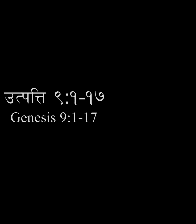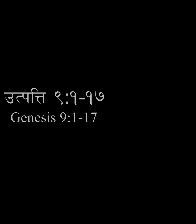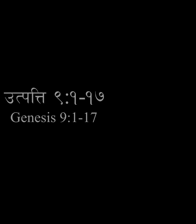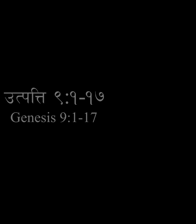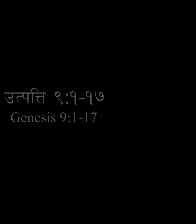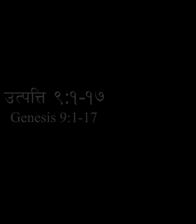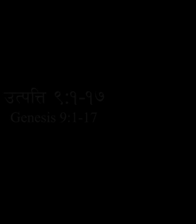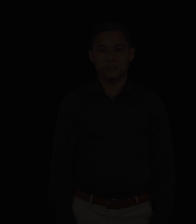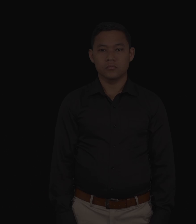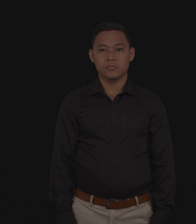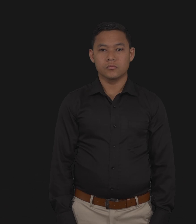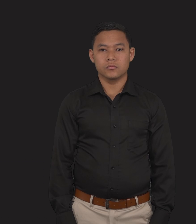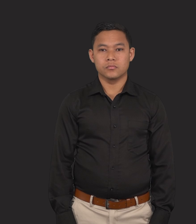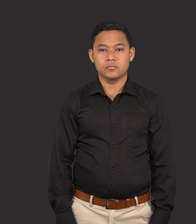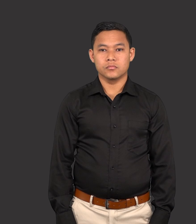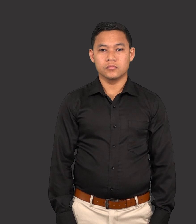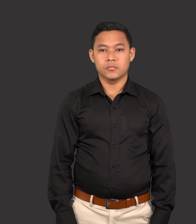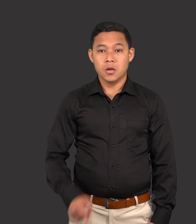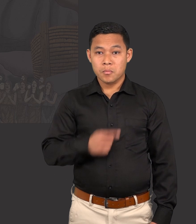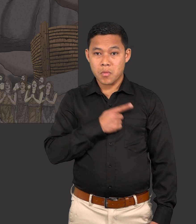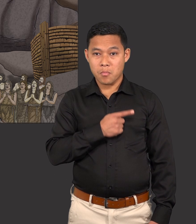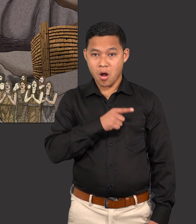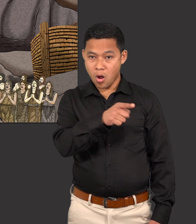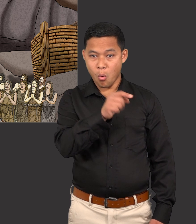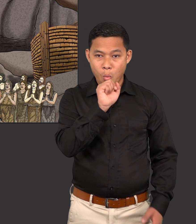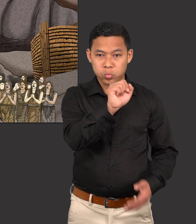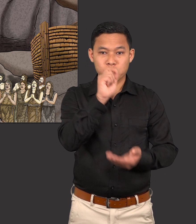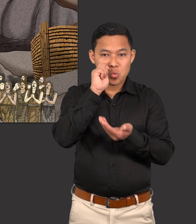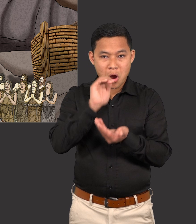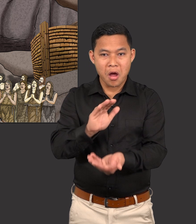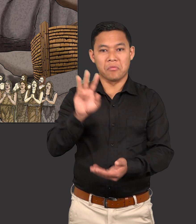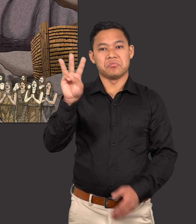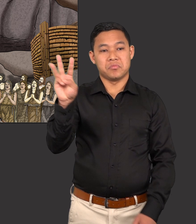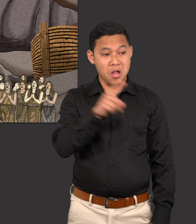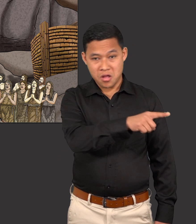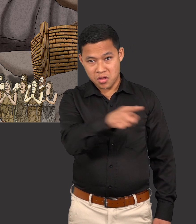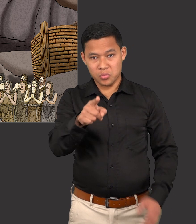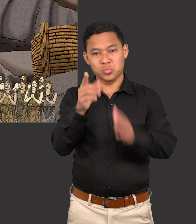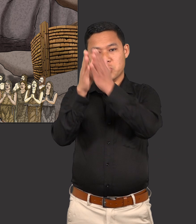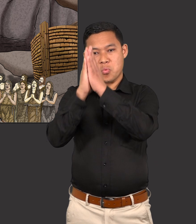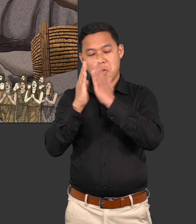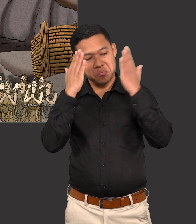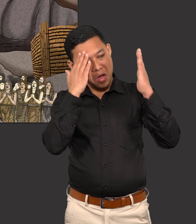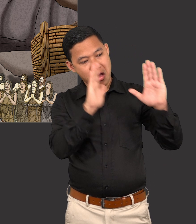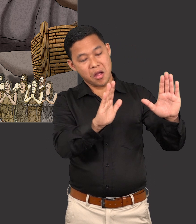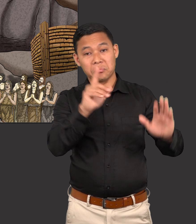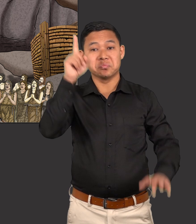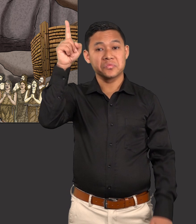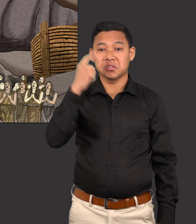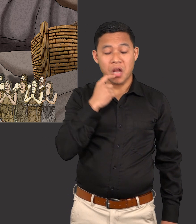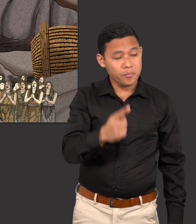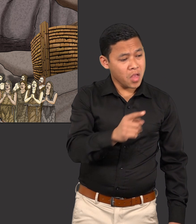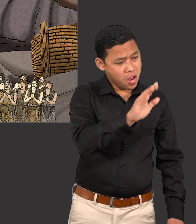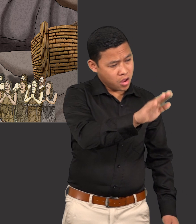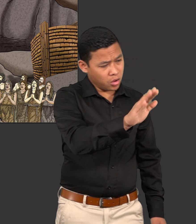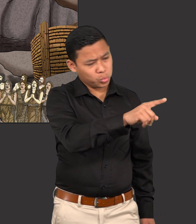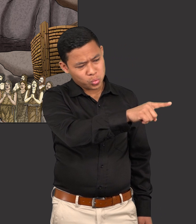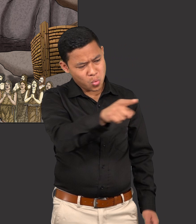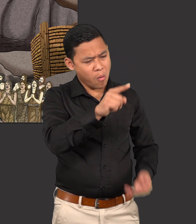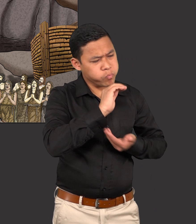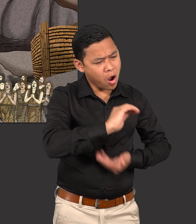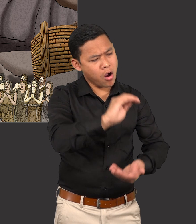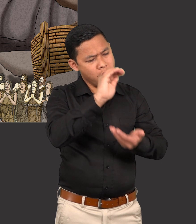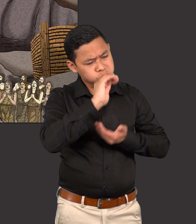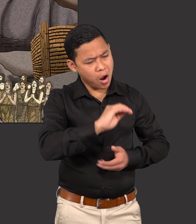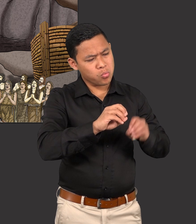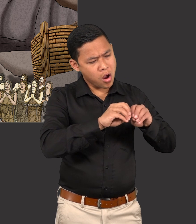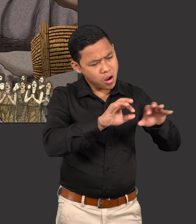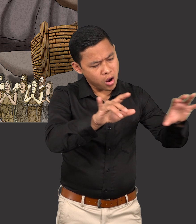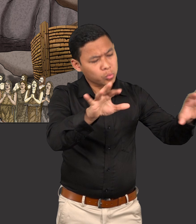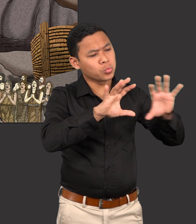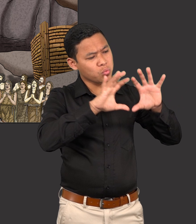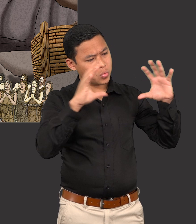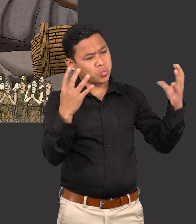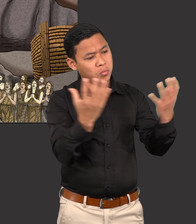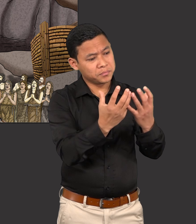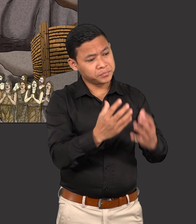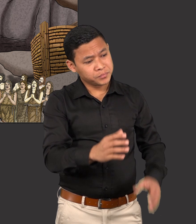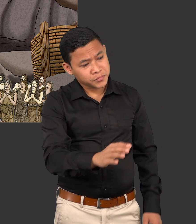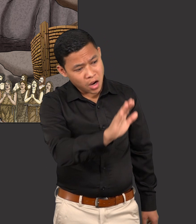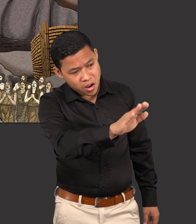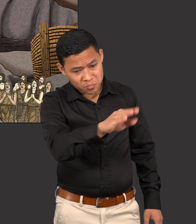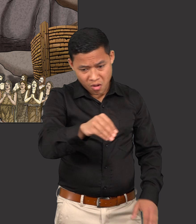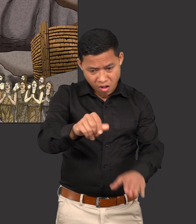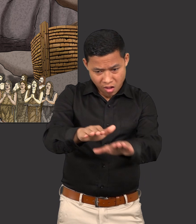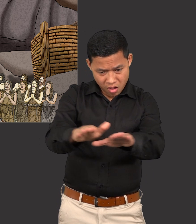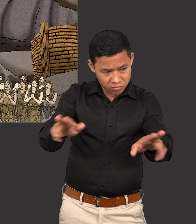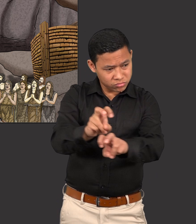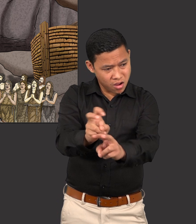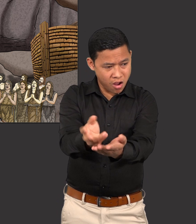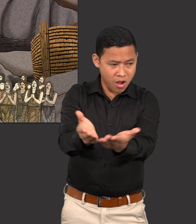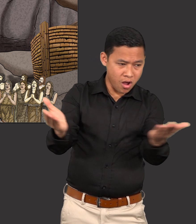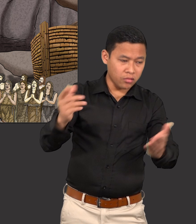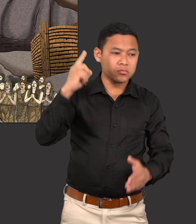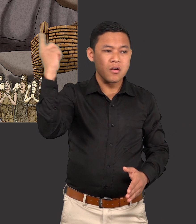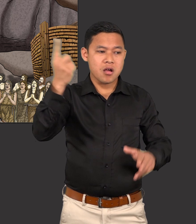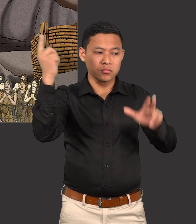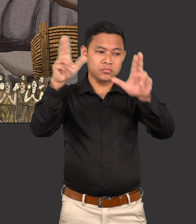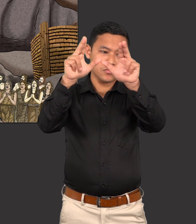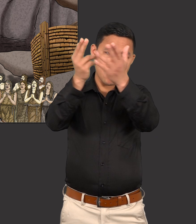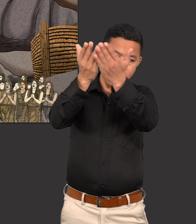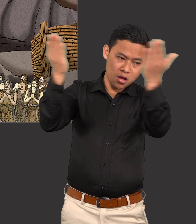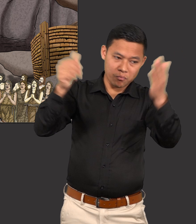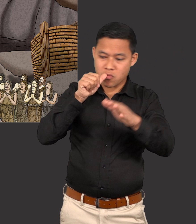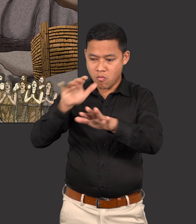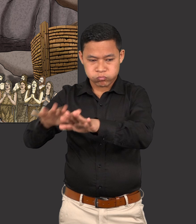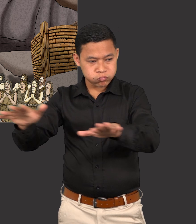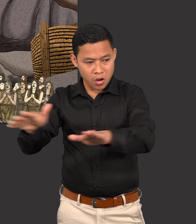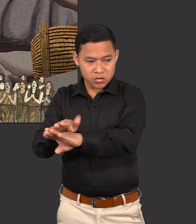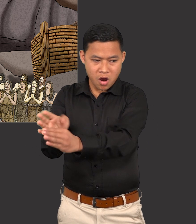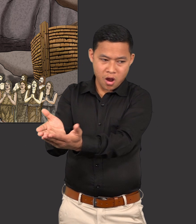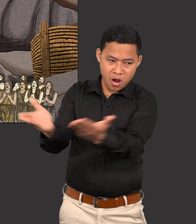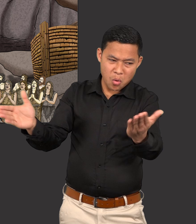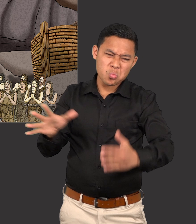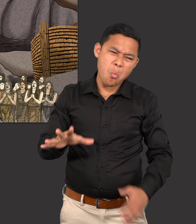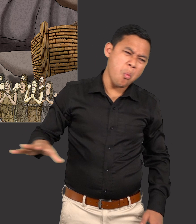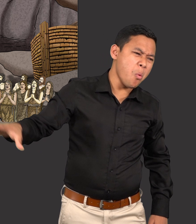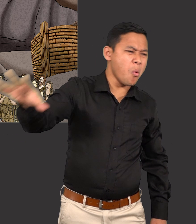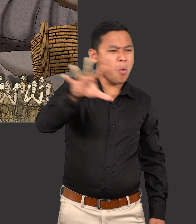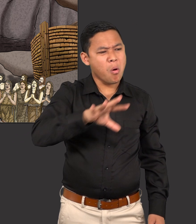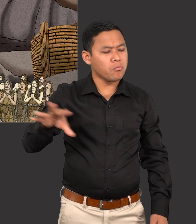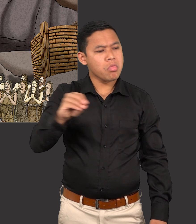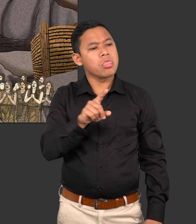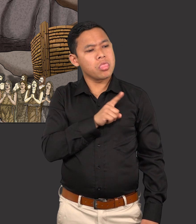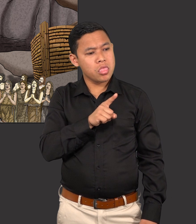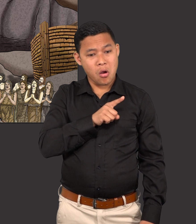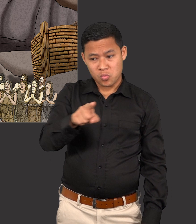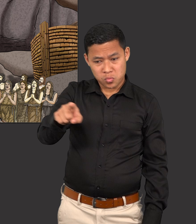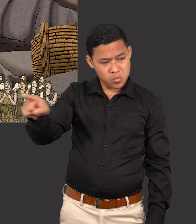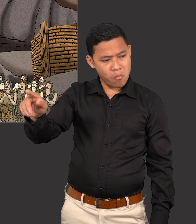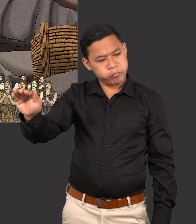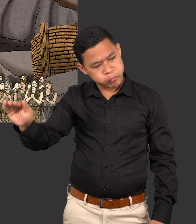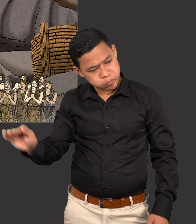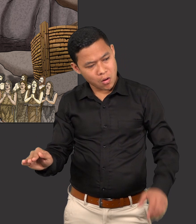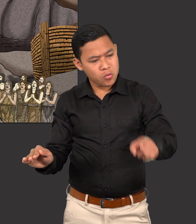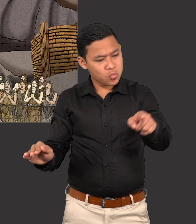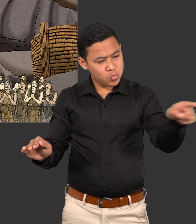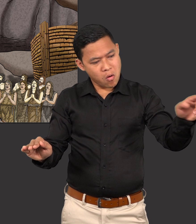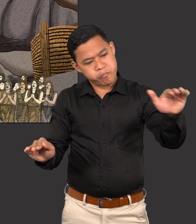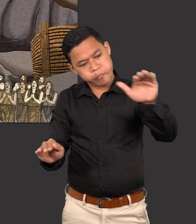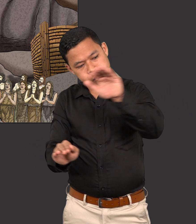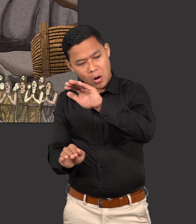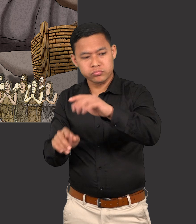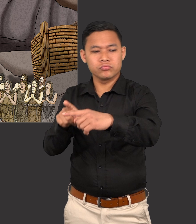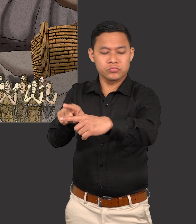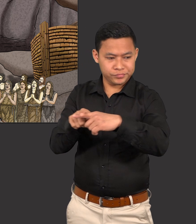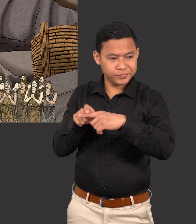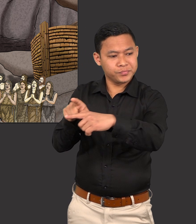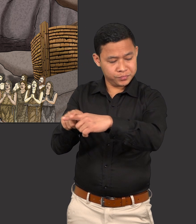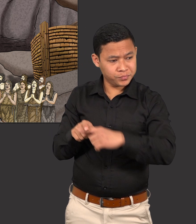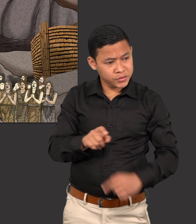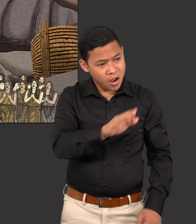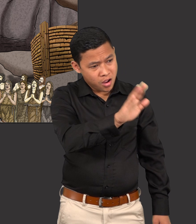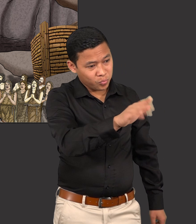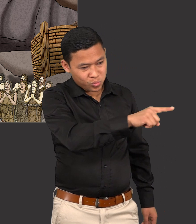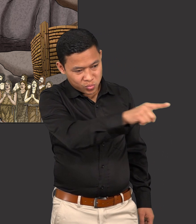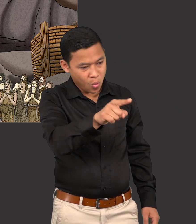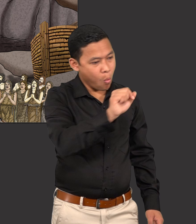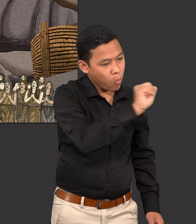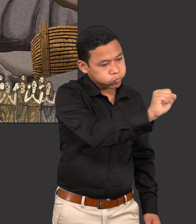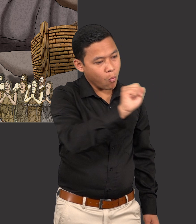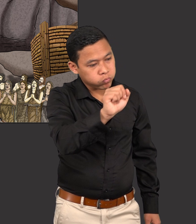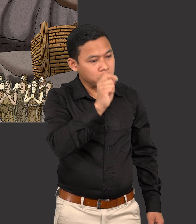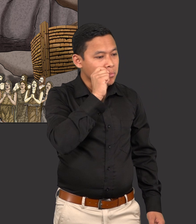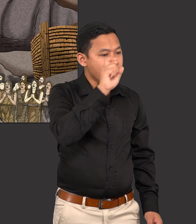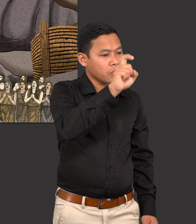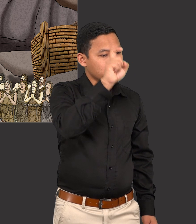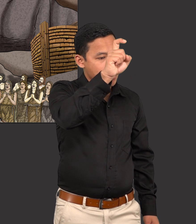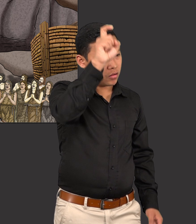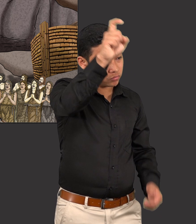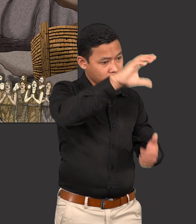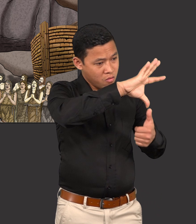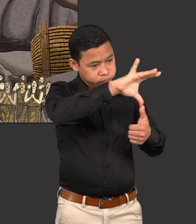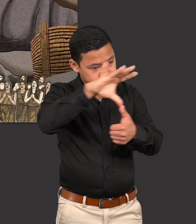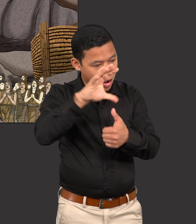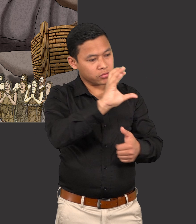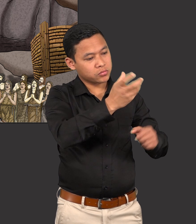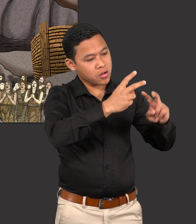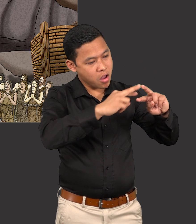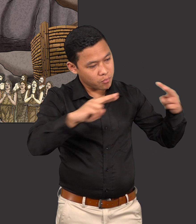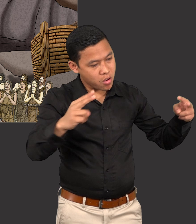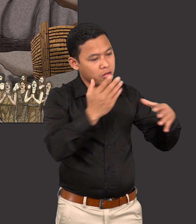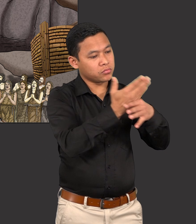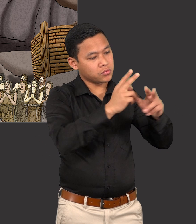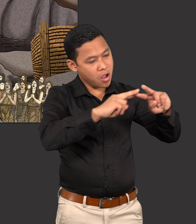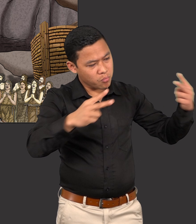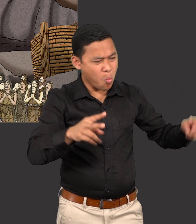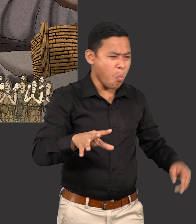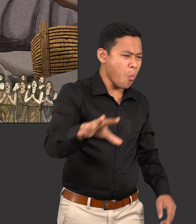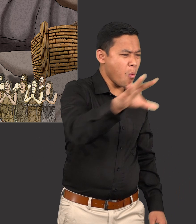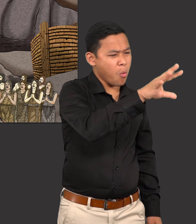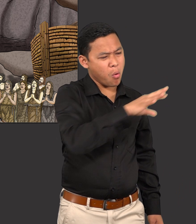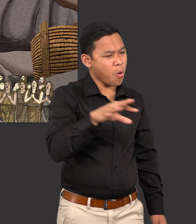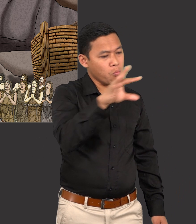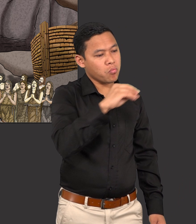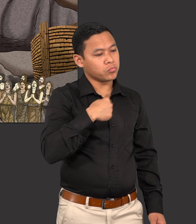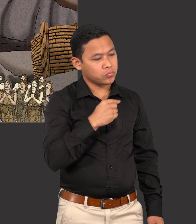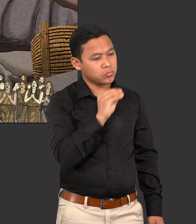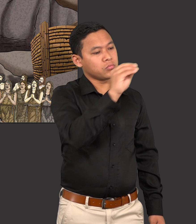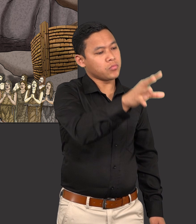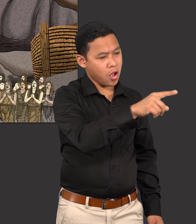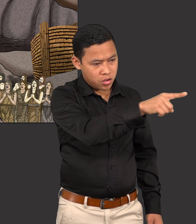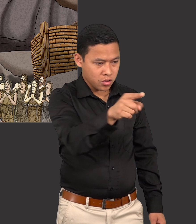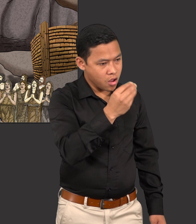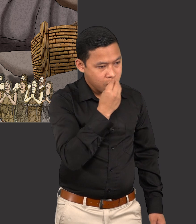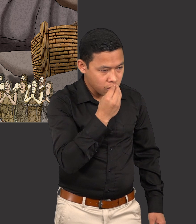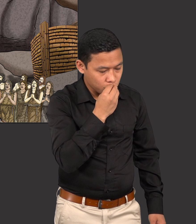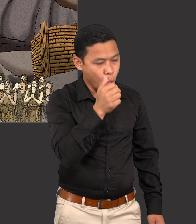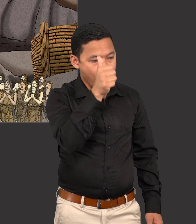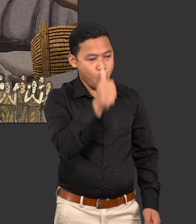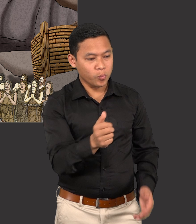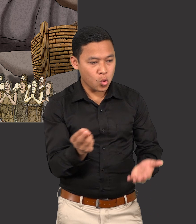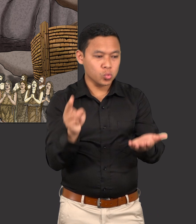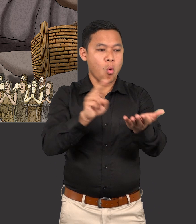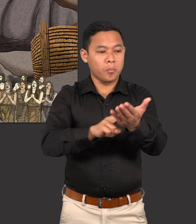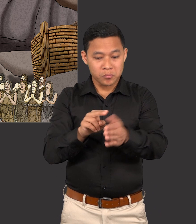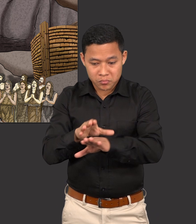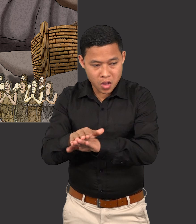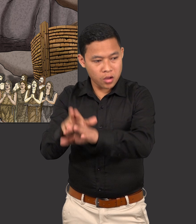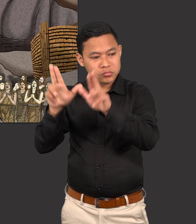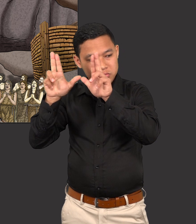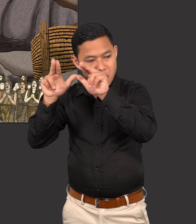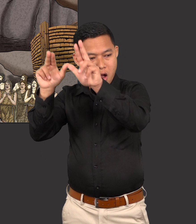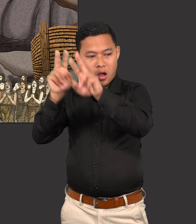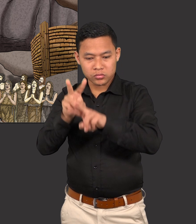And God blessed Noah and his sons and said to them, “Be fruitful and multiply and fill the earth. The fear and dread of you will fall on every living creature on the earth, every bird of the air, every creature that crawls on the ground, and all the fish of the sea. They are delivered into your hand.